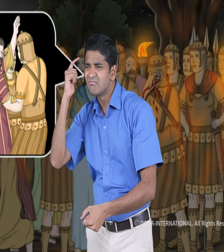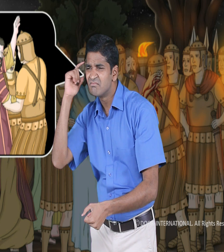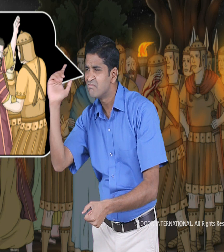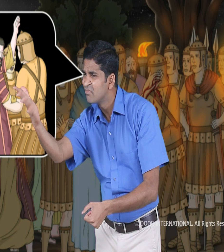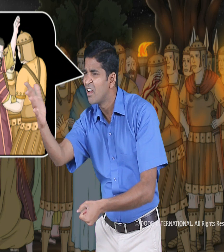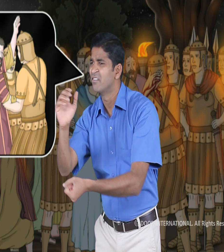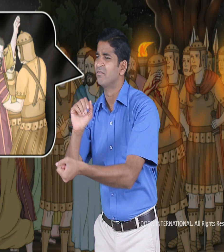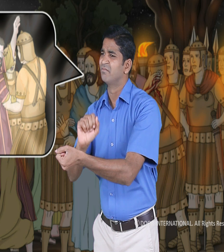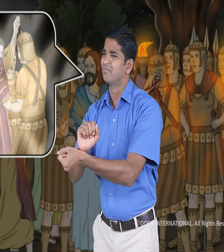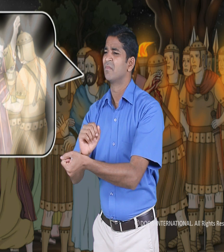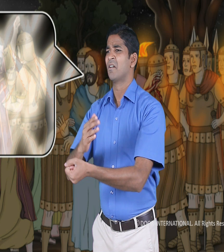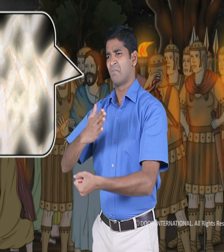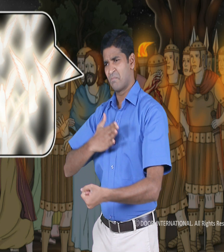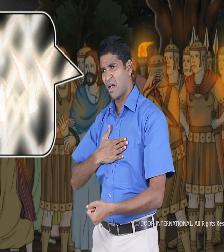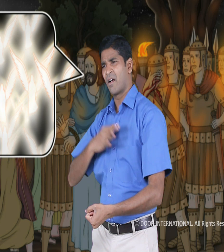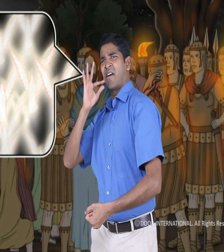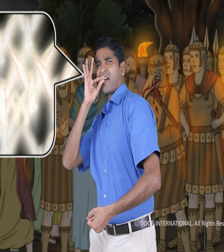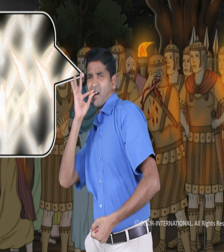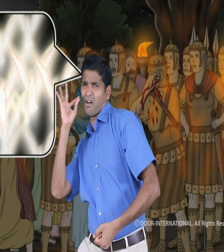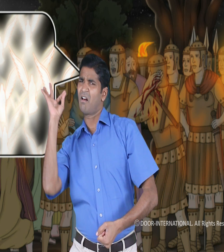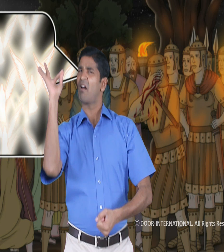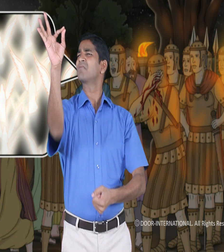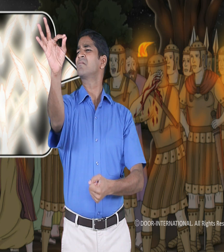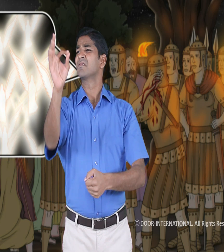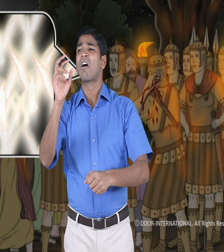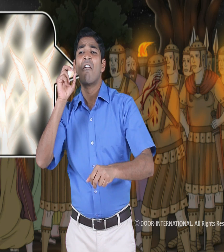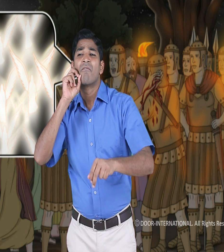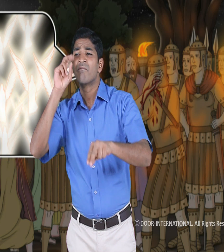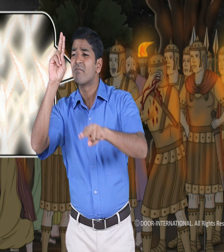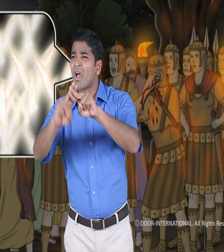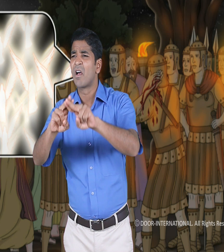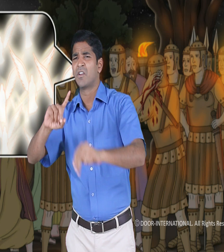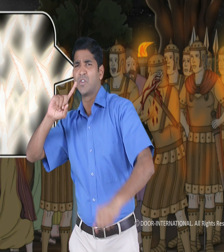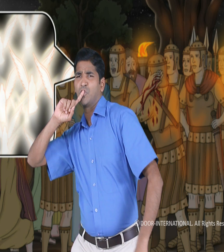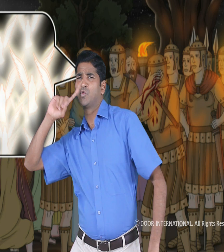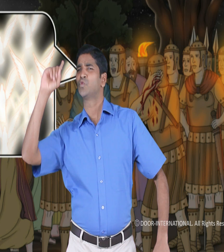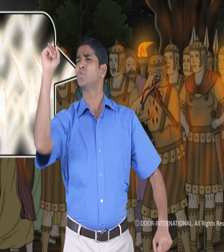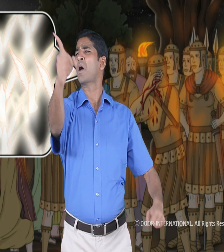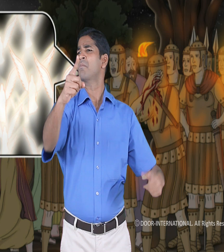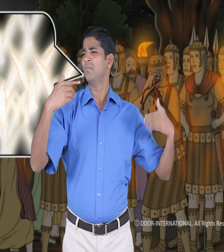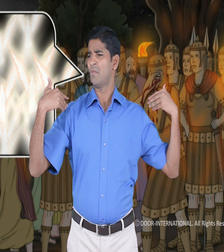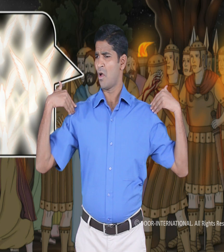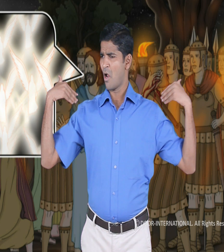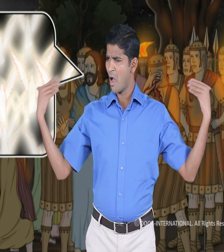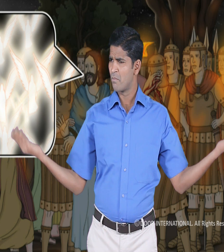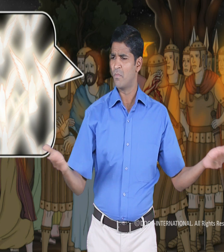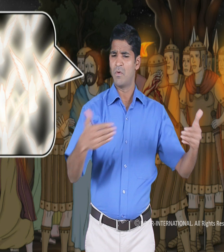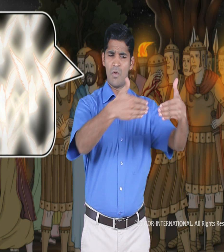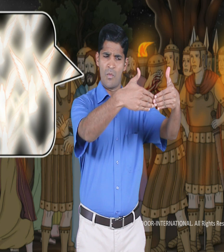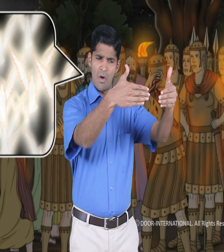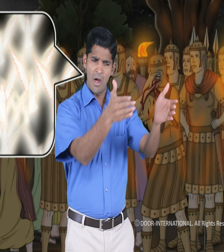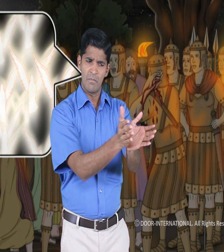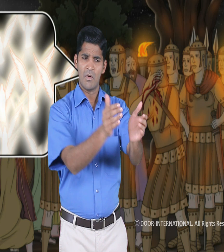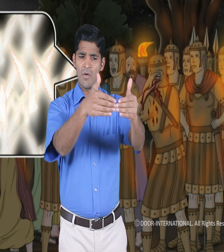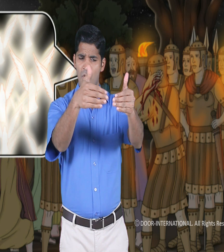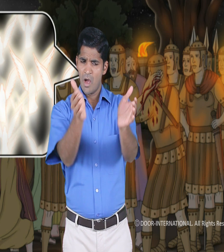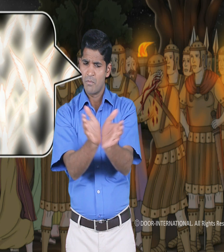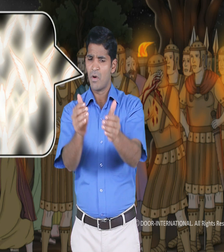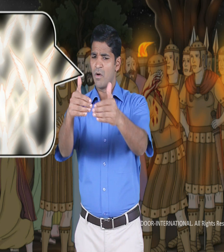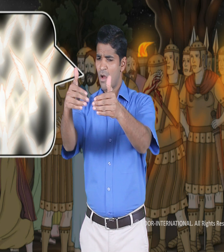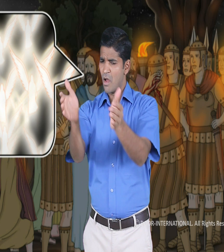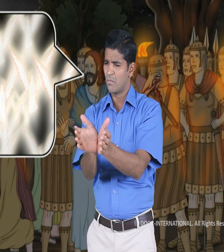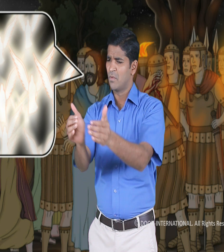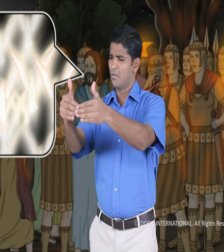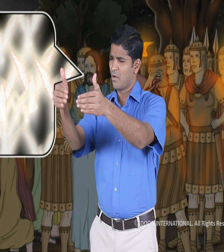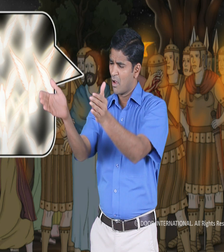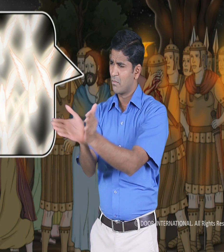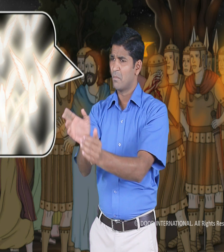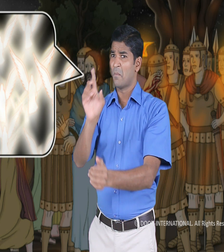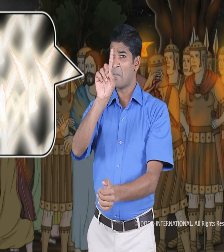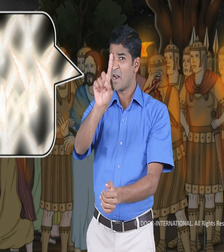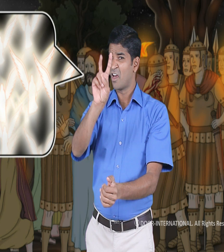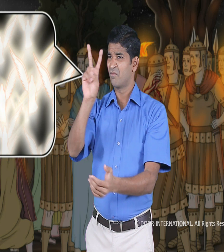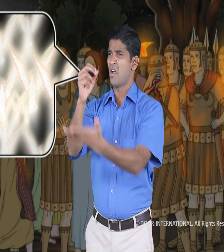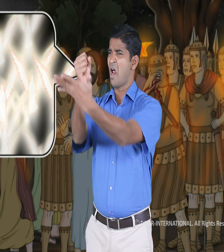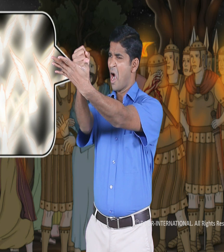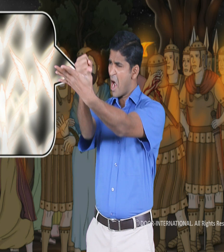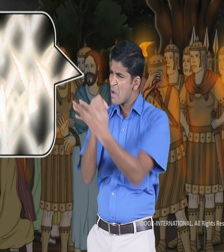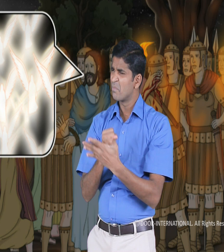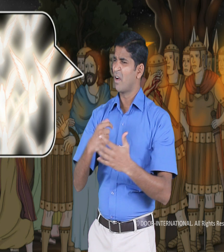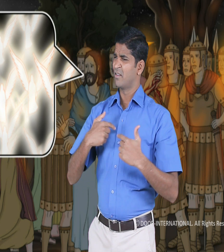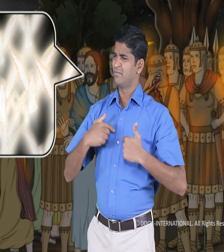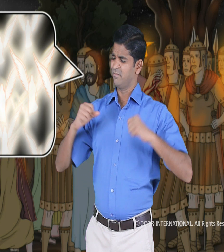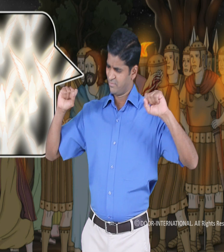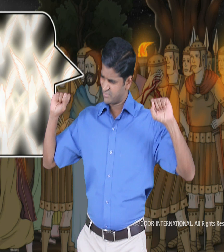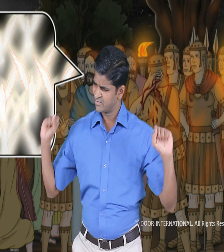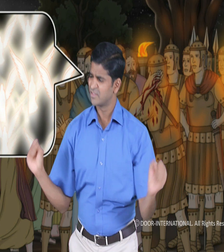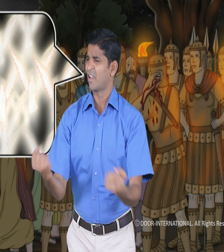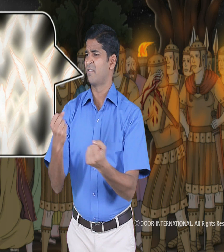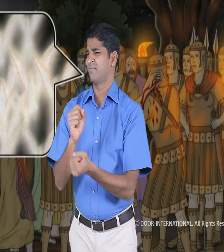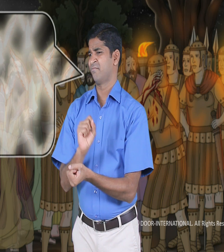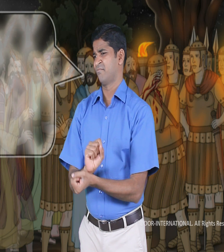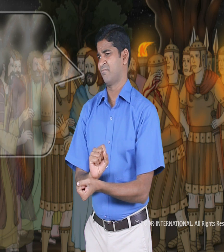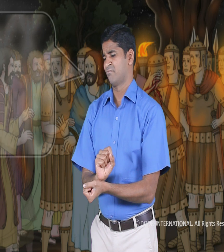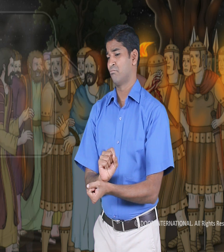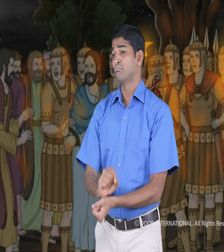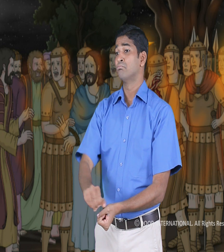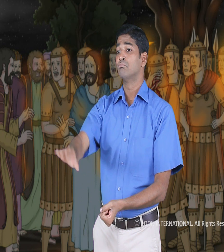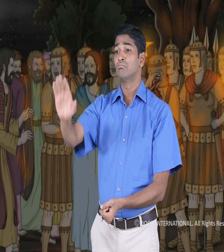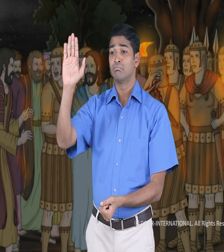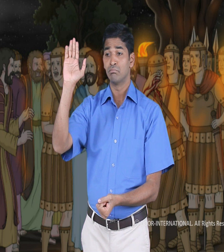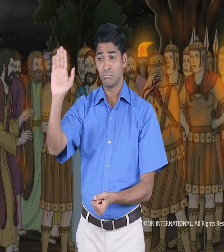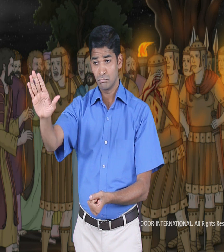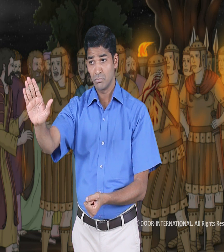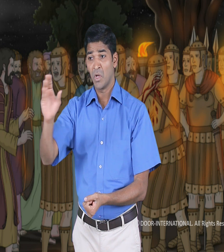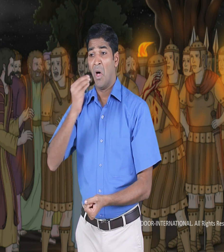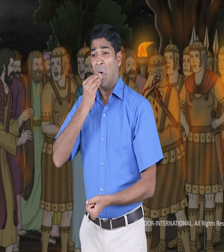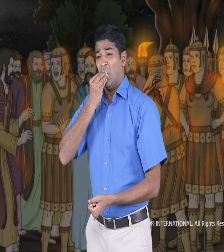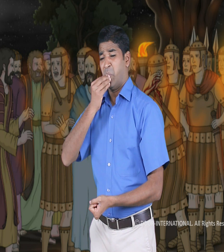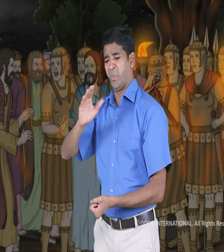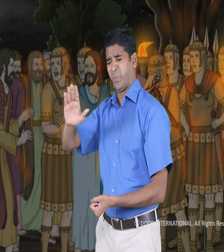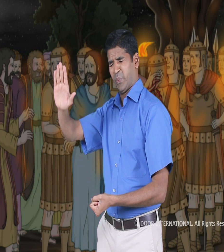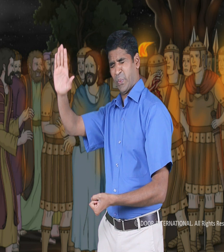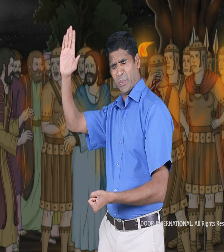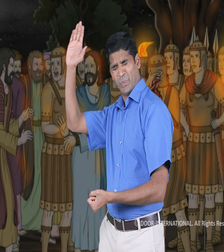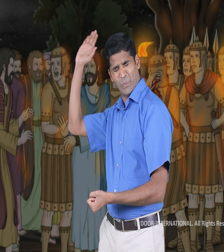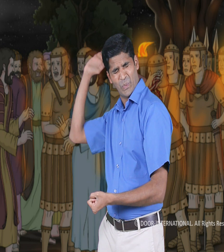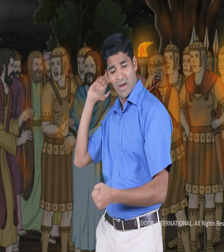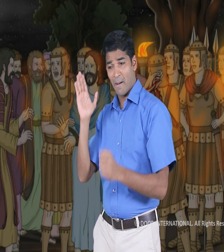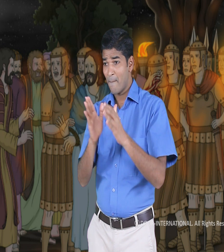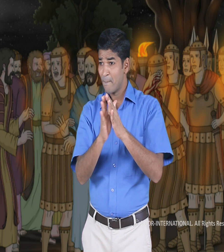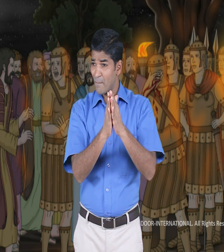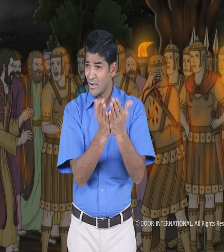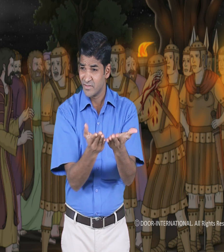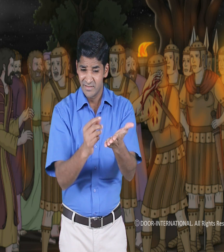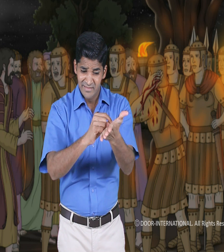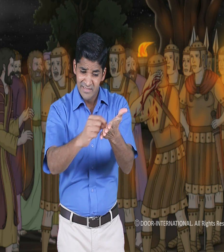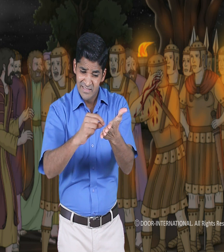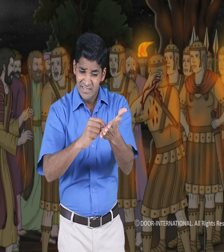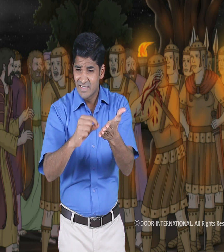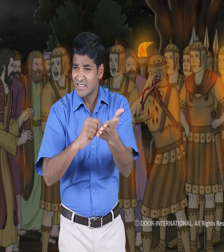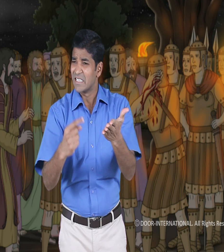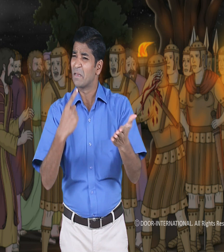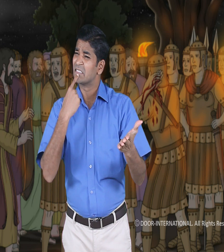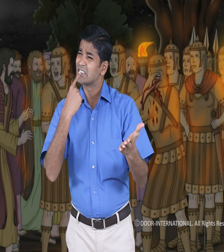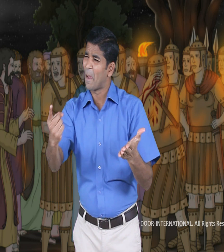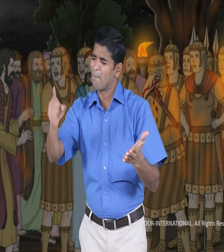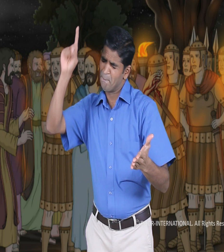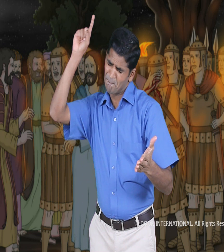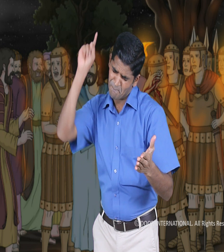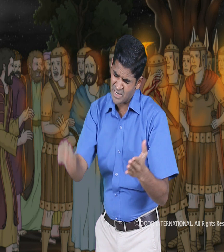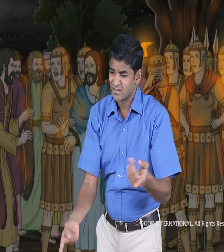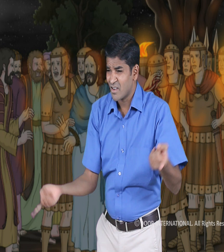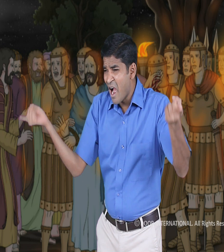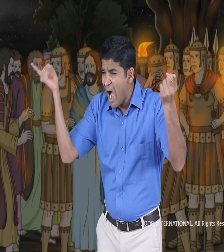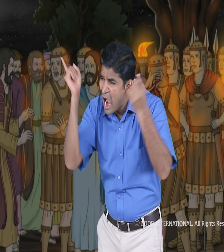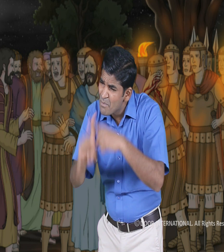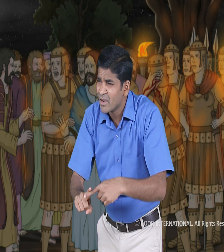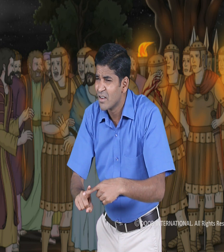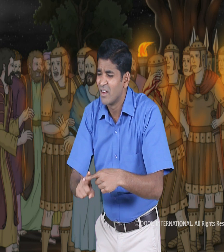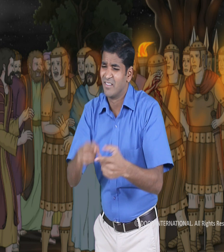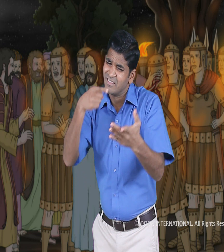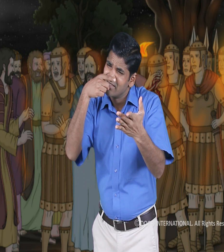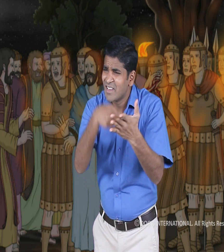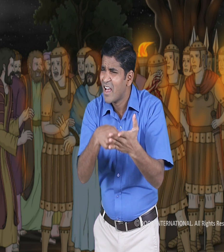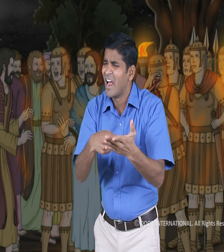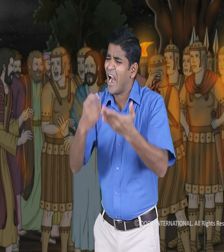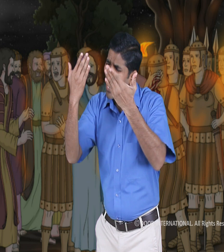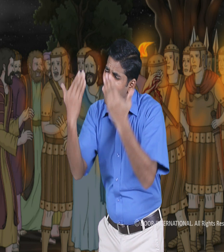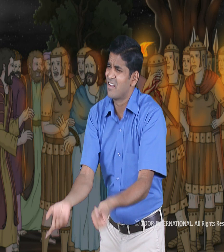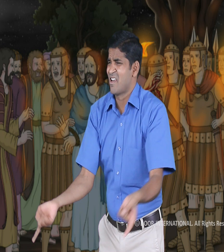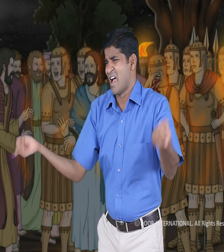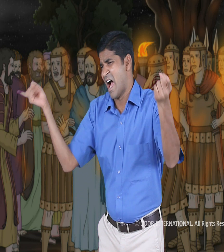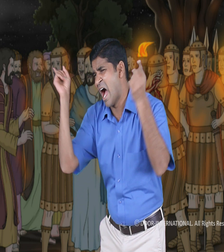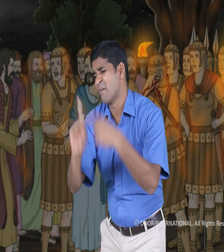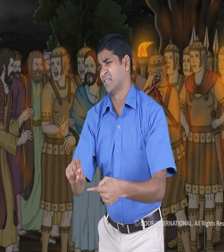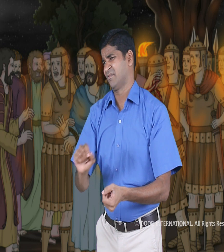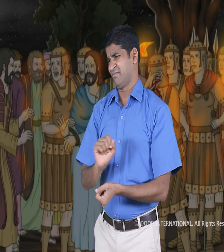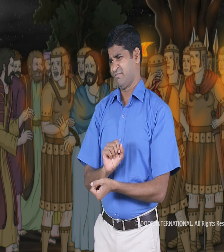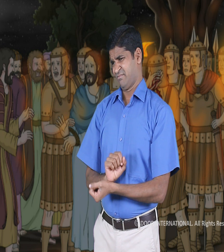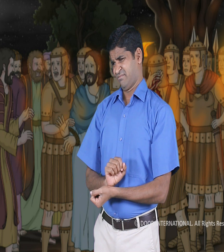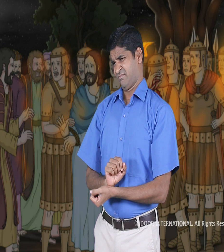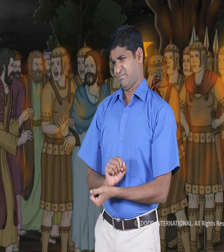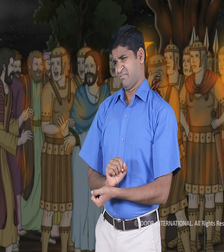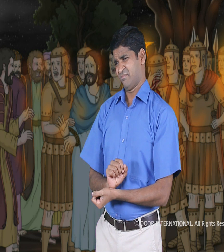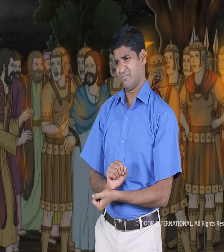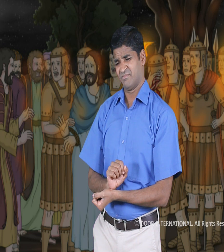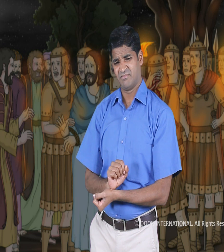Are you not aware that I can call on My Father, and He will at once put at My disposal more than twelve legions of angels?